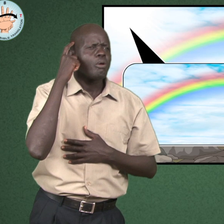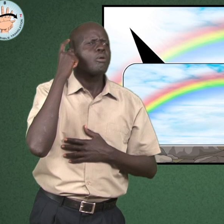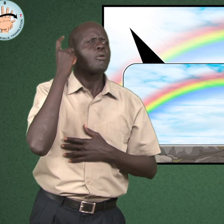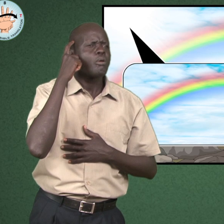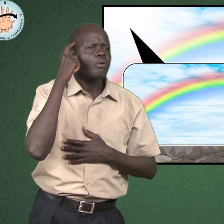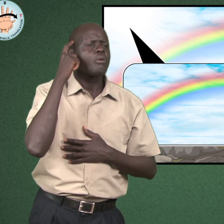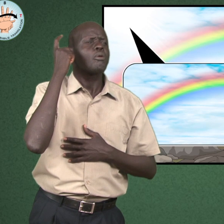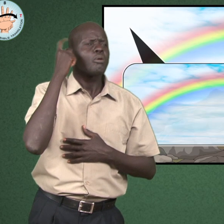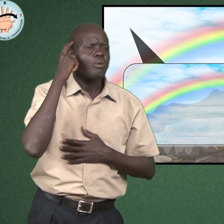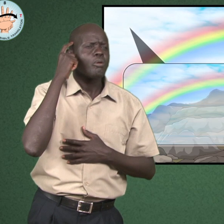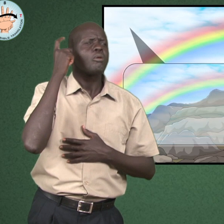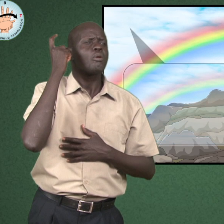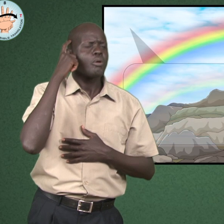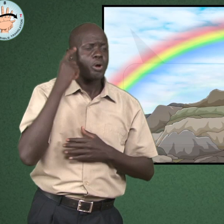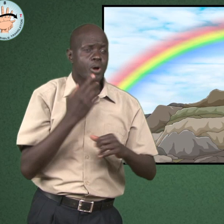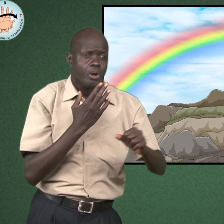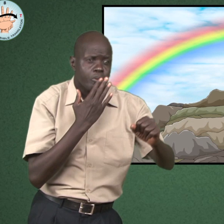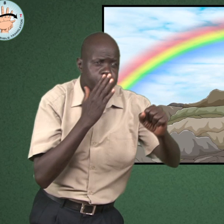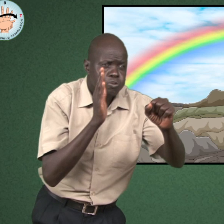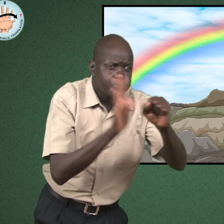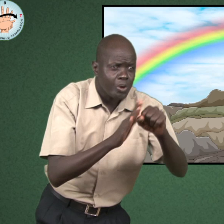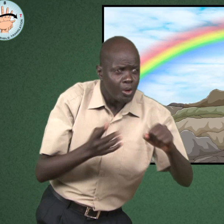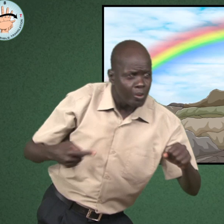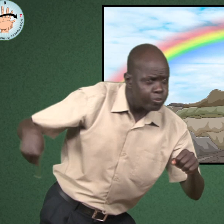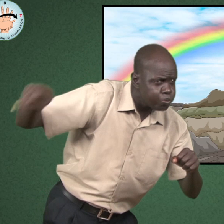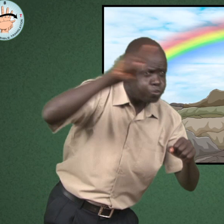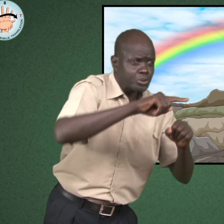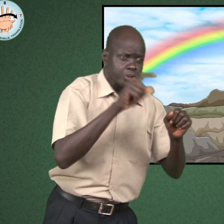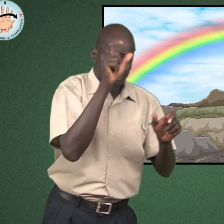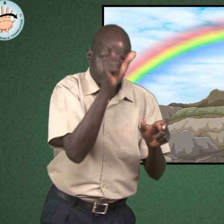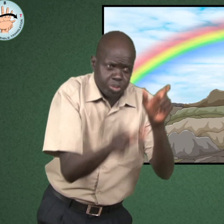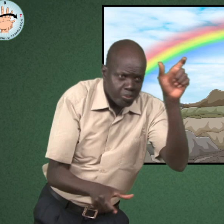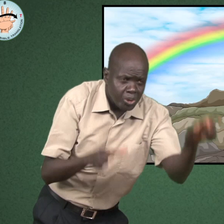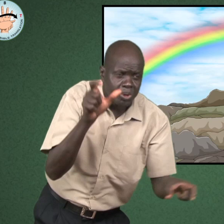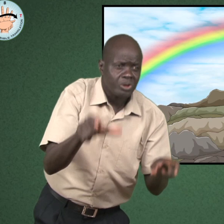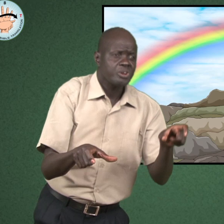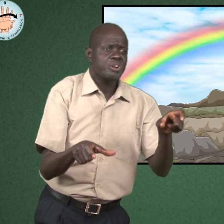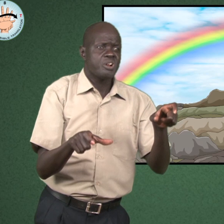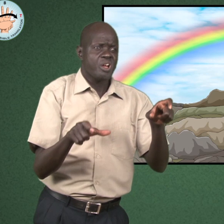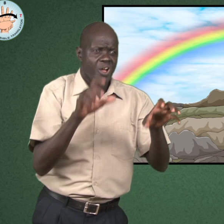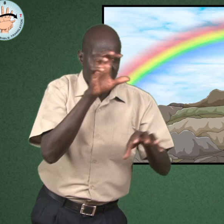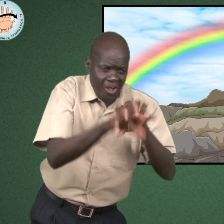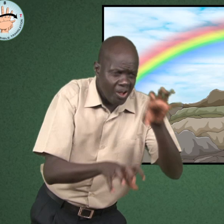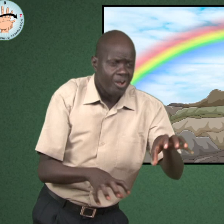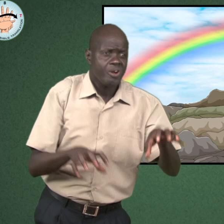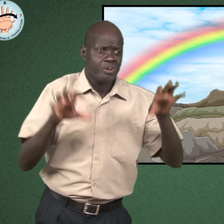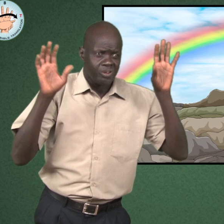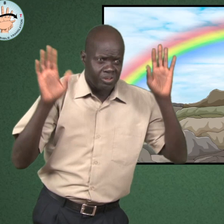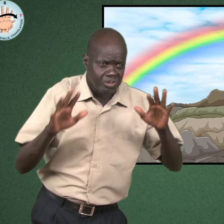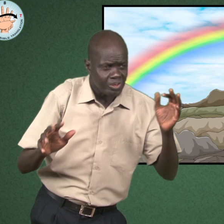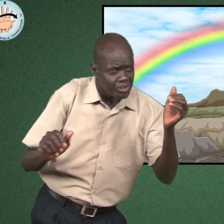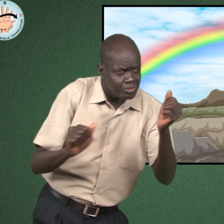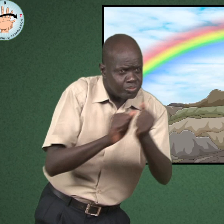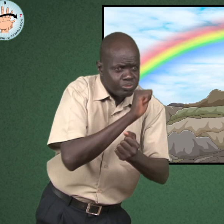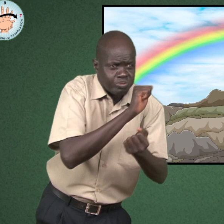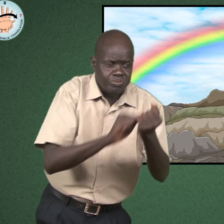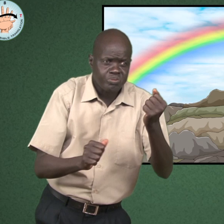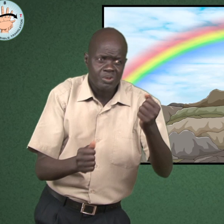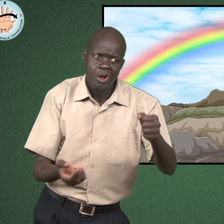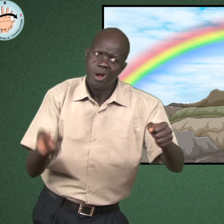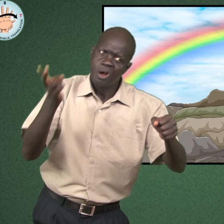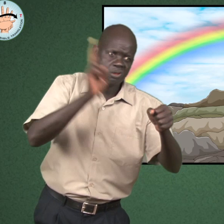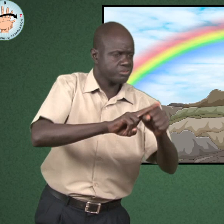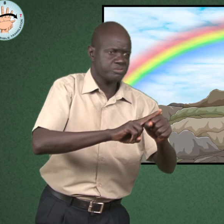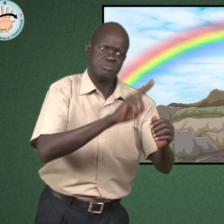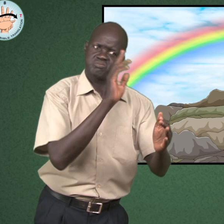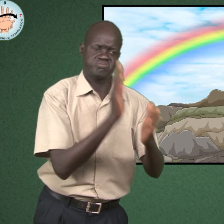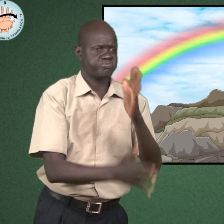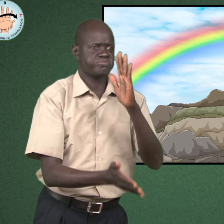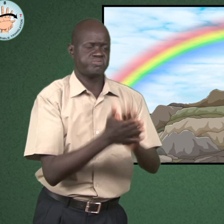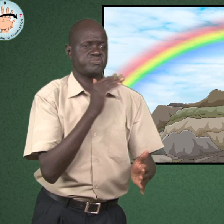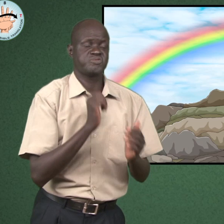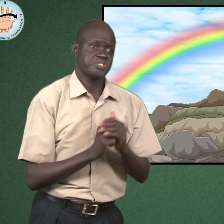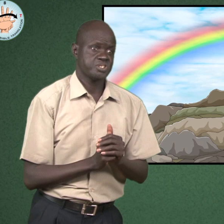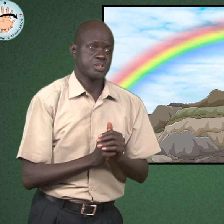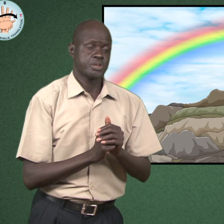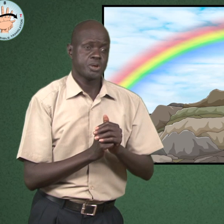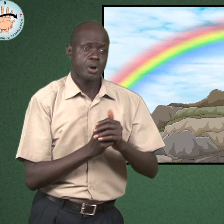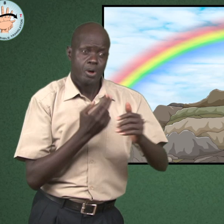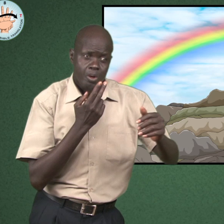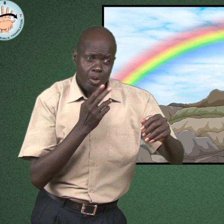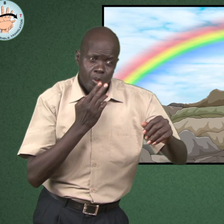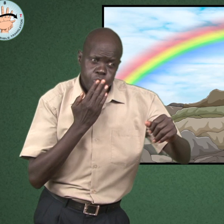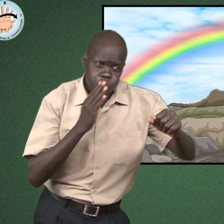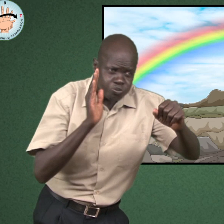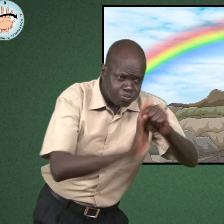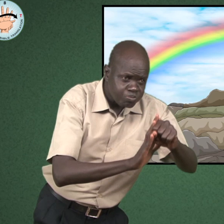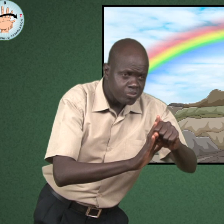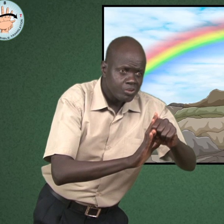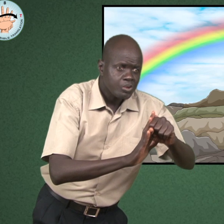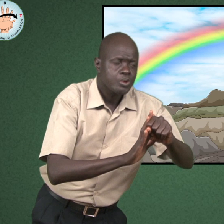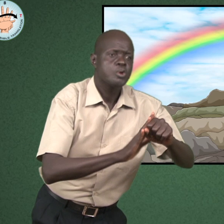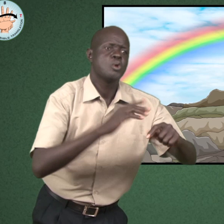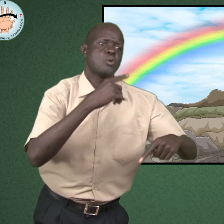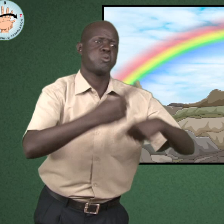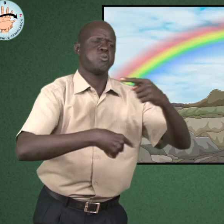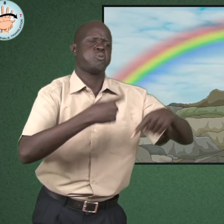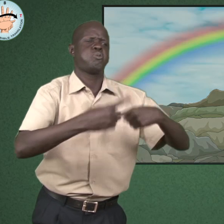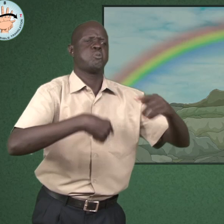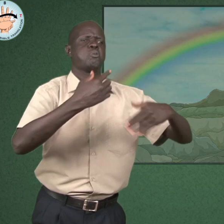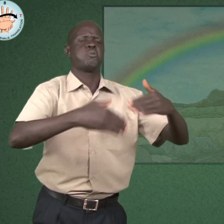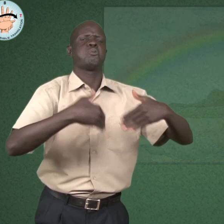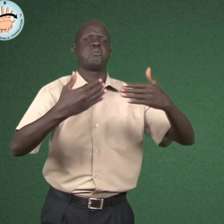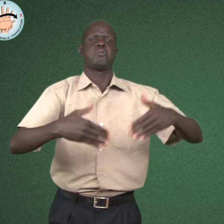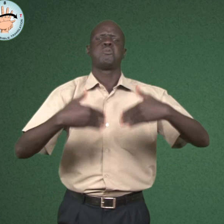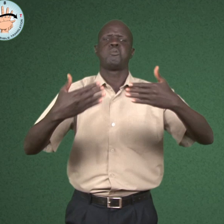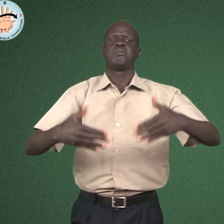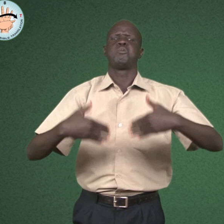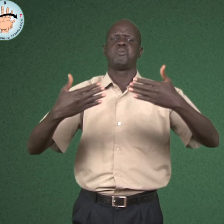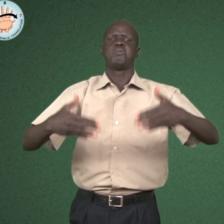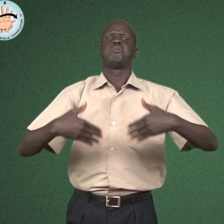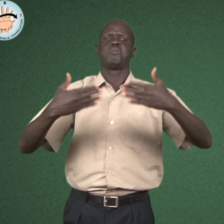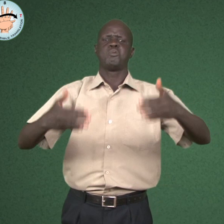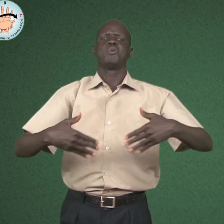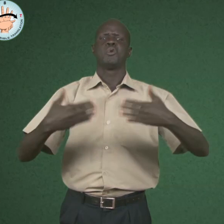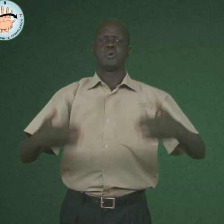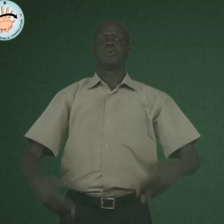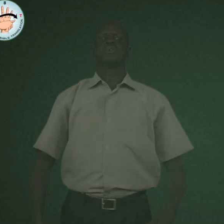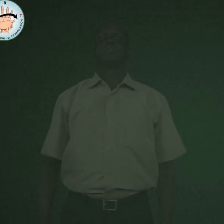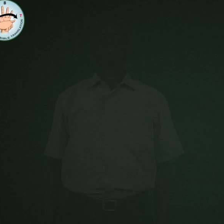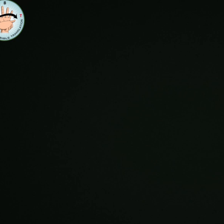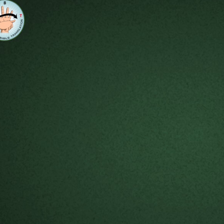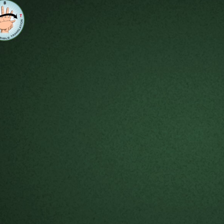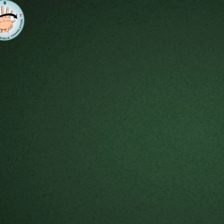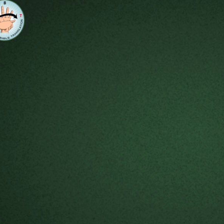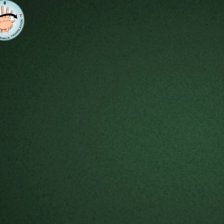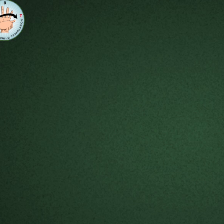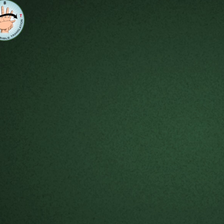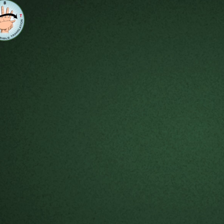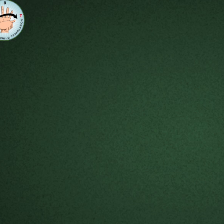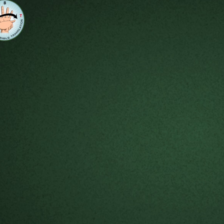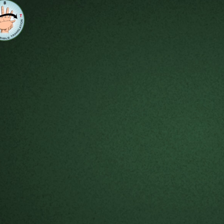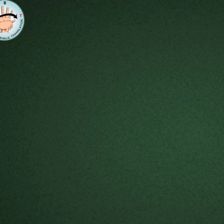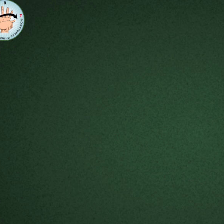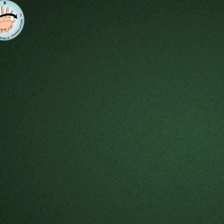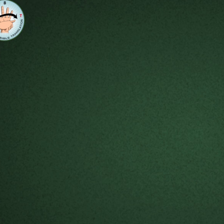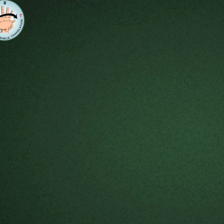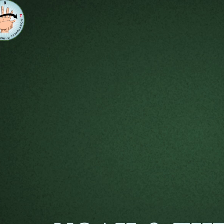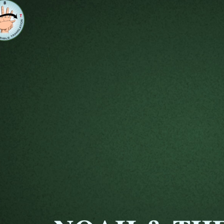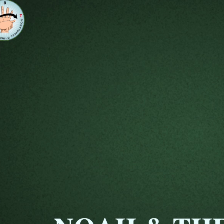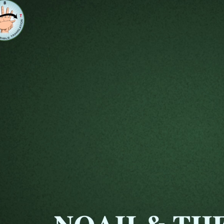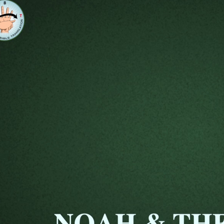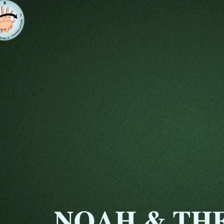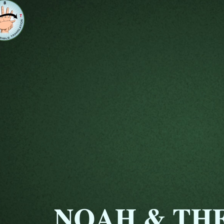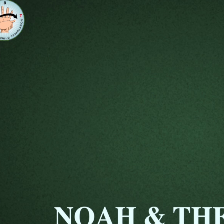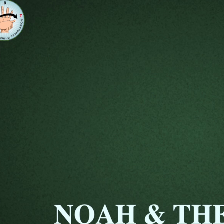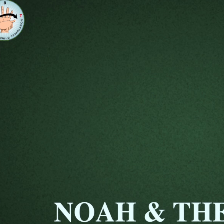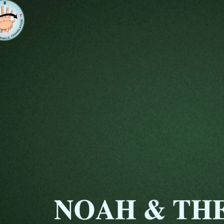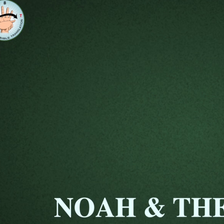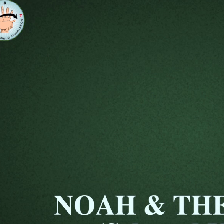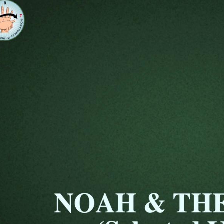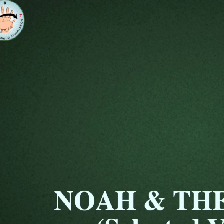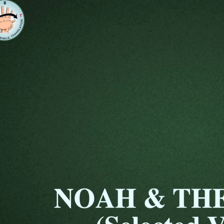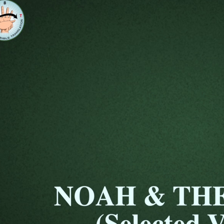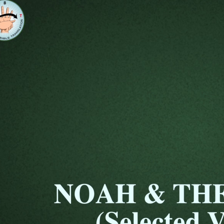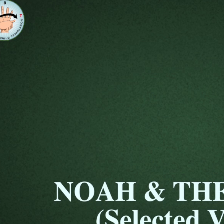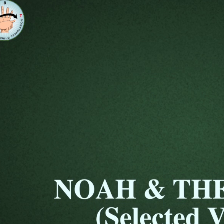Never again will the waters become a flood to destroy all life. And whenever the rainbow appears in the clouds, I will see it and remember the everlasting covenant between God and every living creature of every kind that is on the earth.” So God said to Noah, “This is the sign of the covenant that I have established between Me and every creature on the earth.”